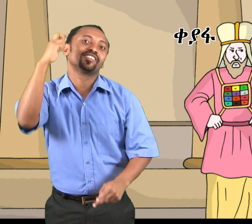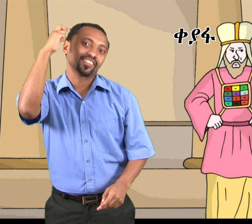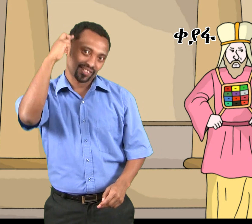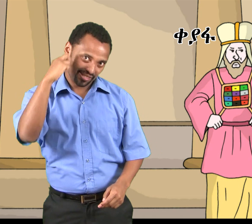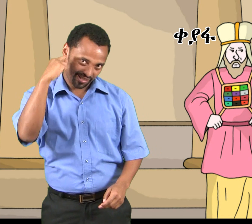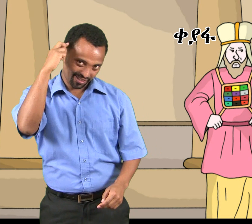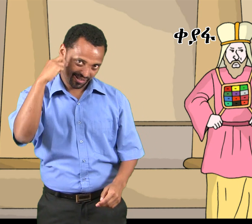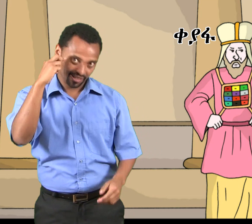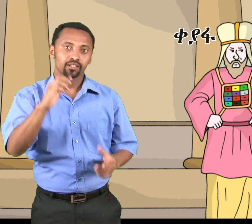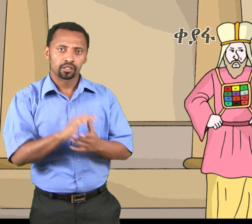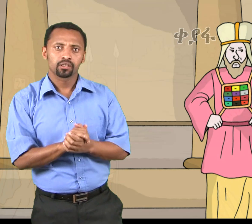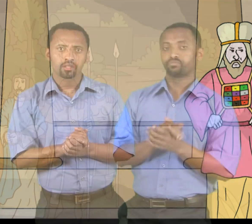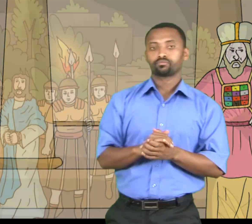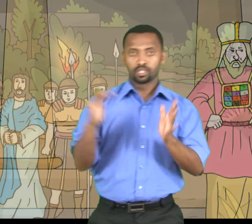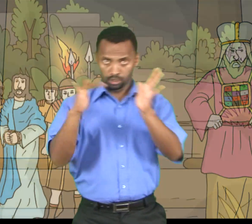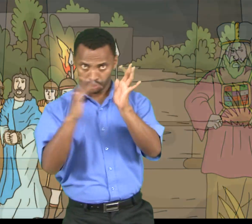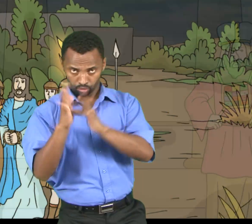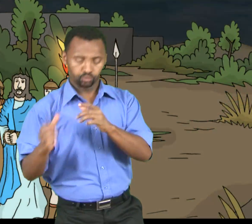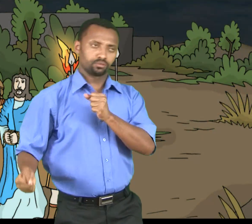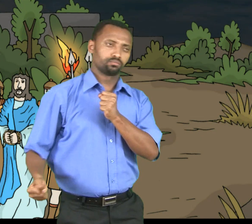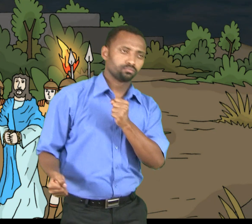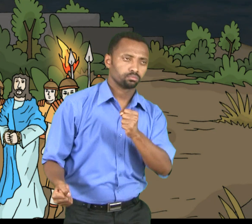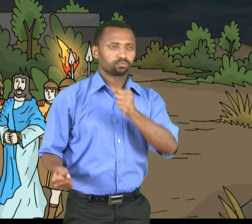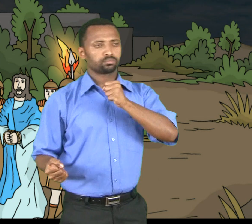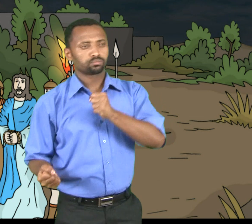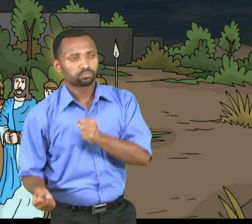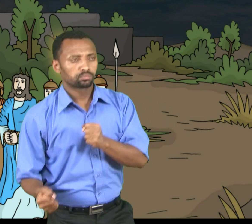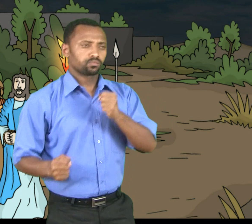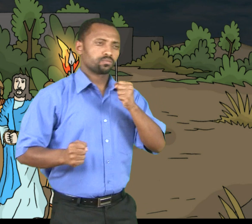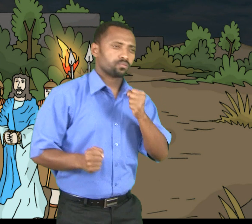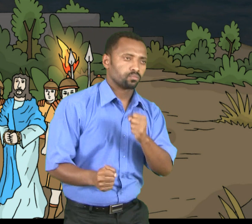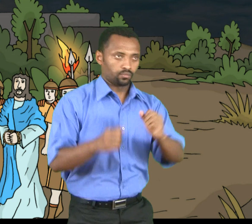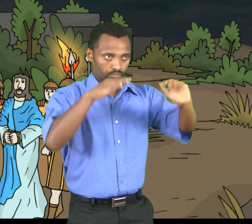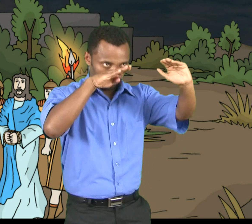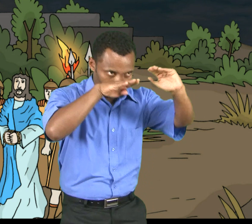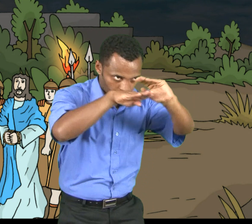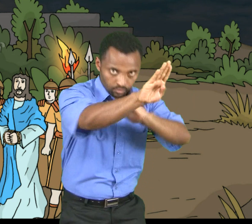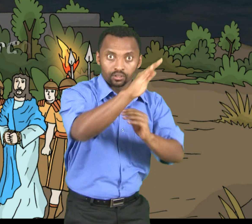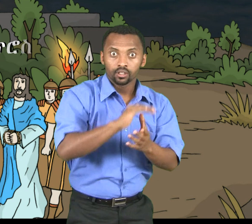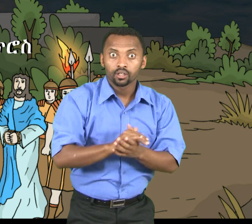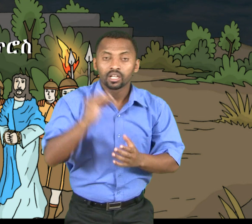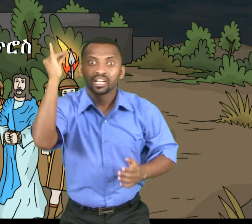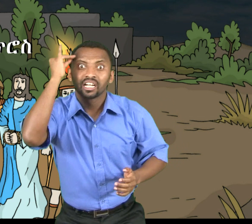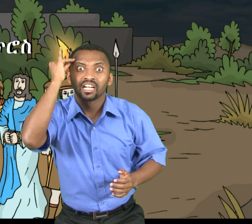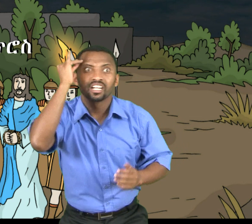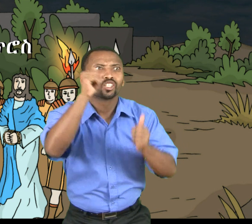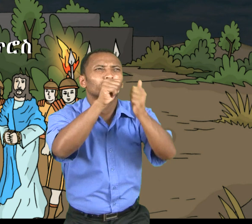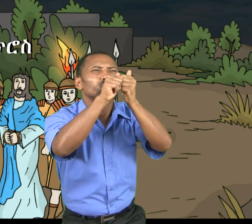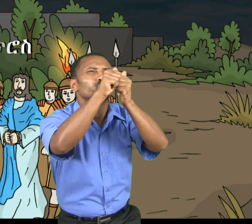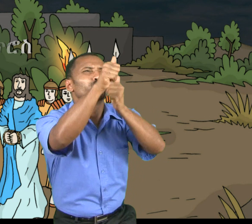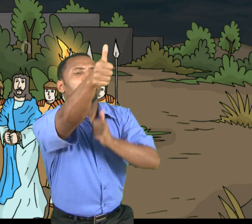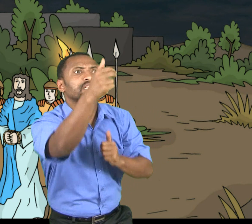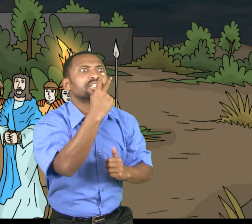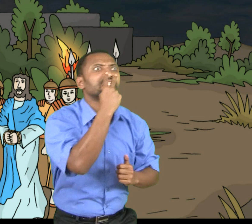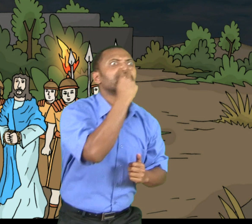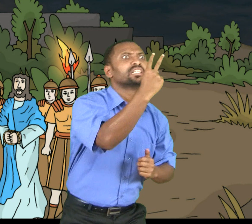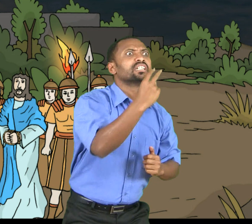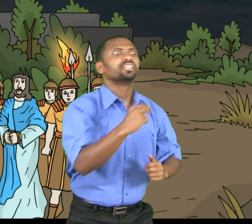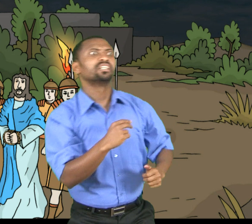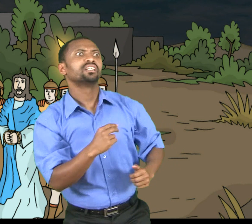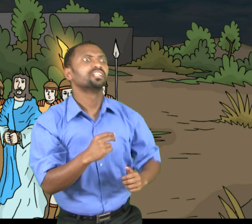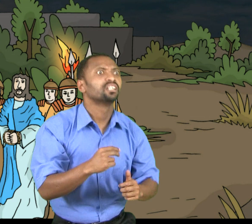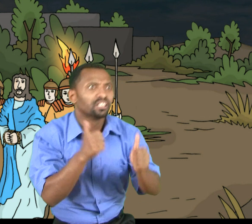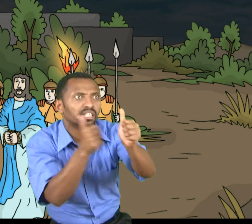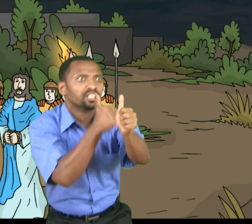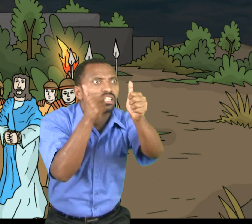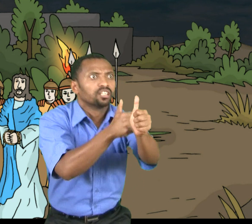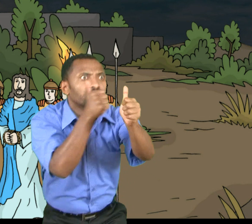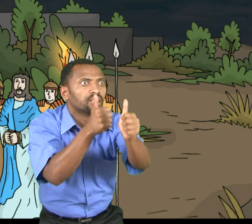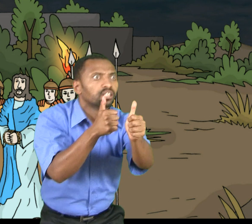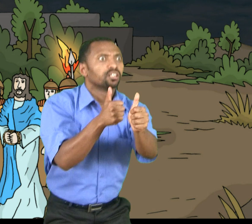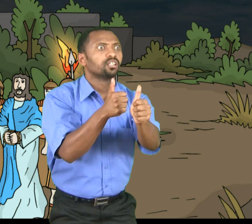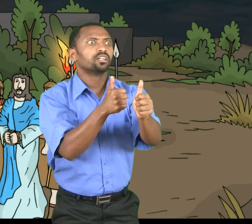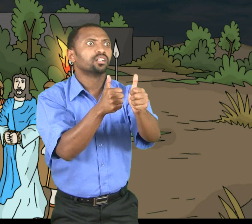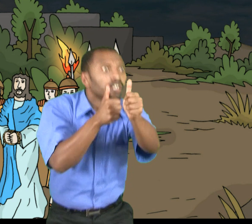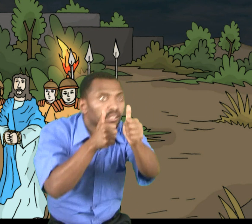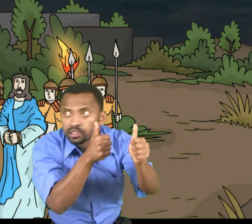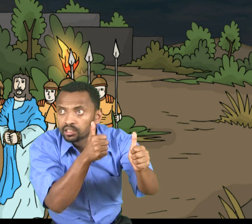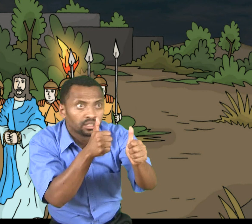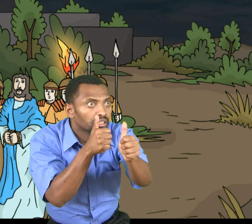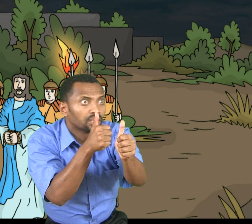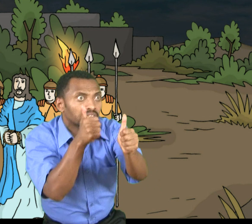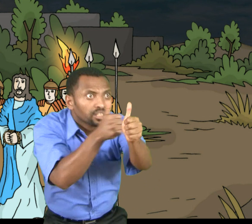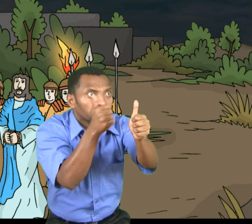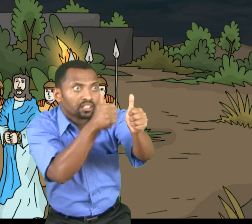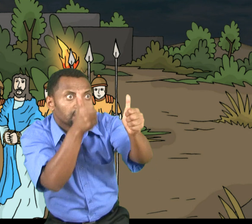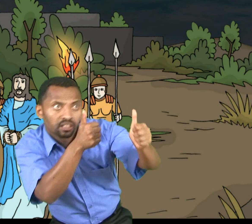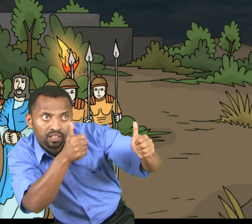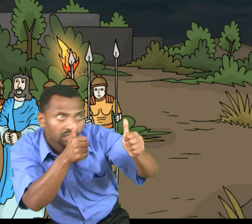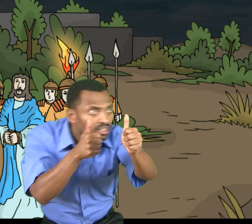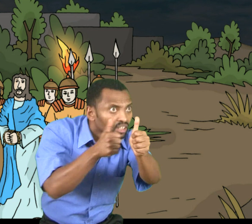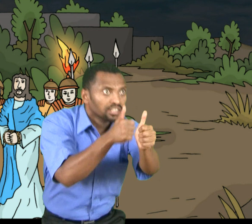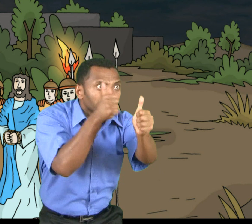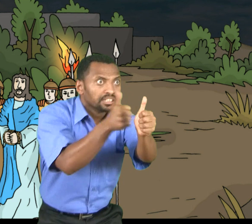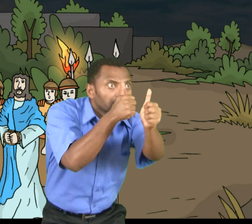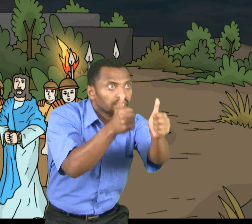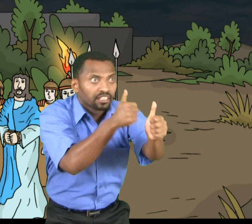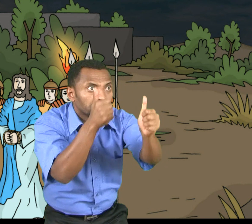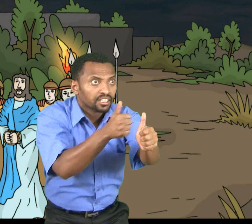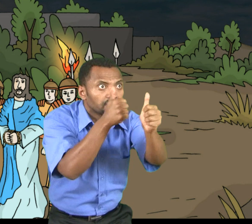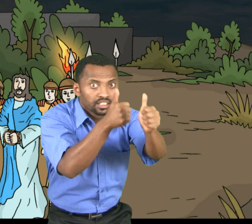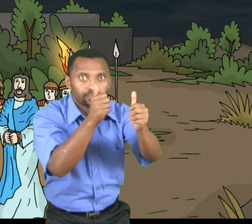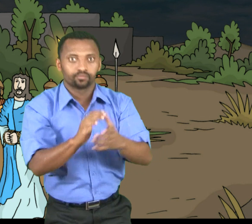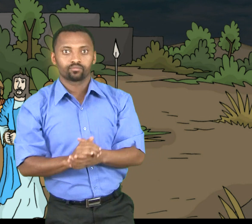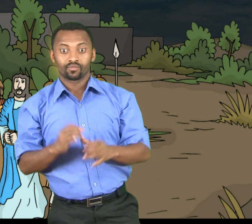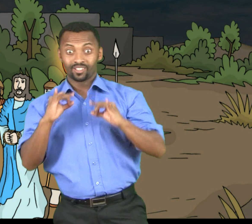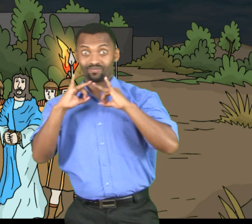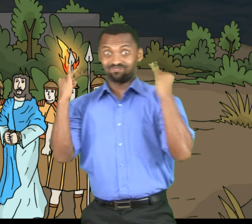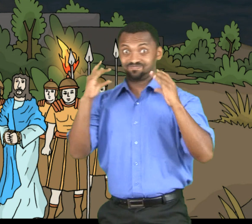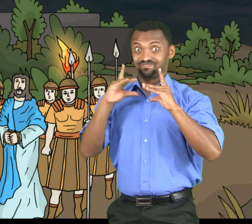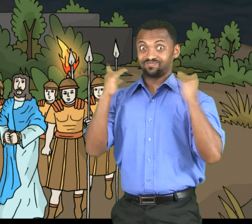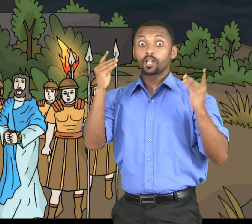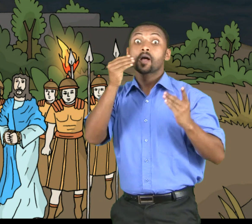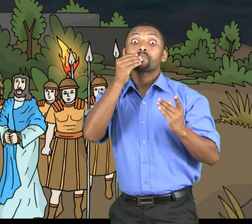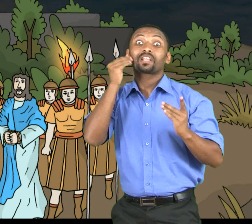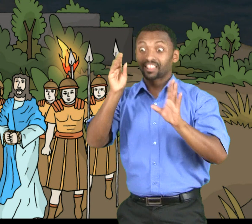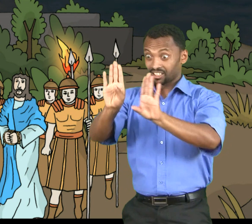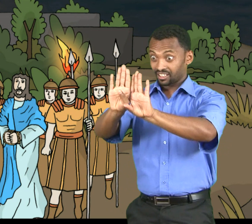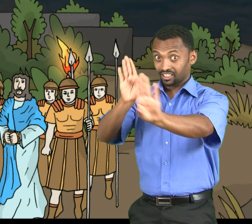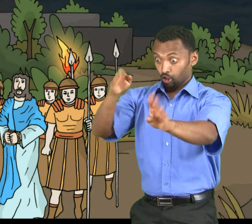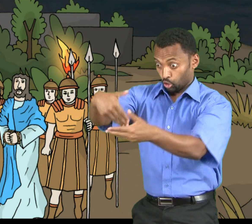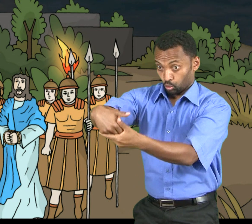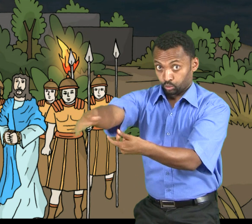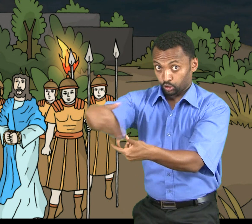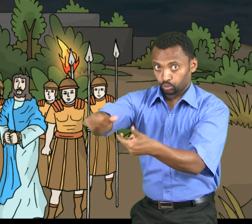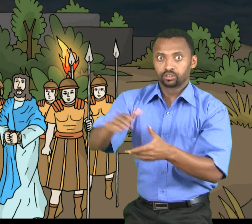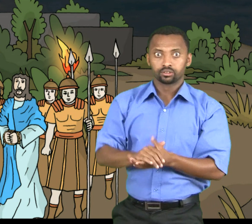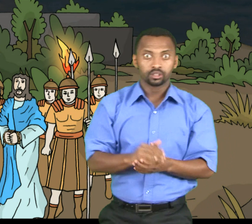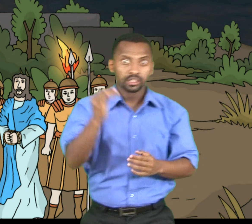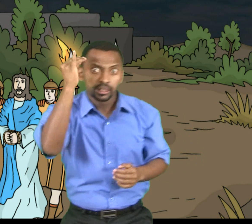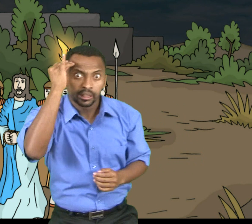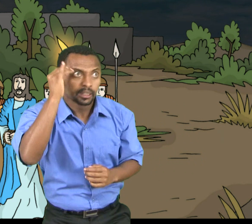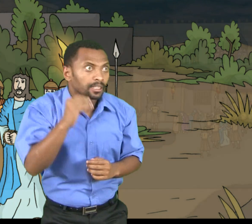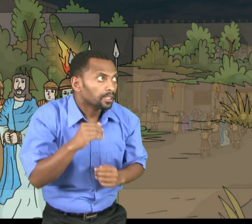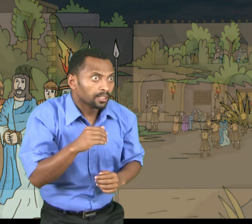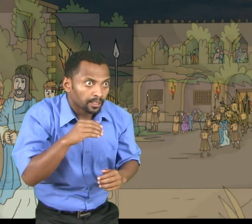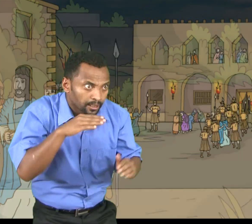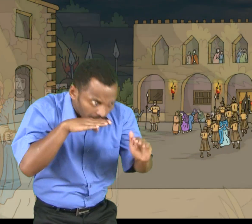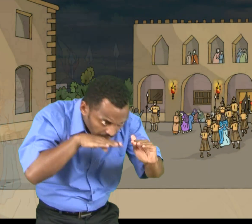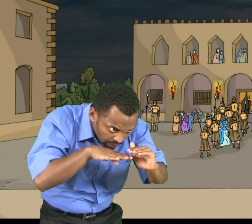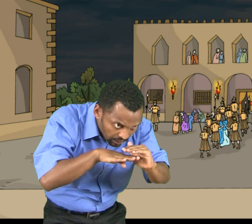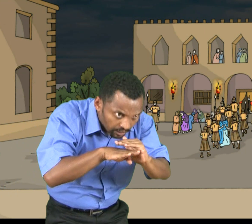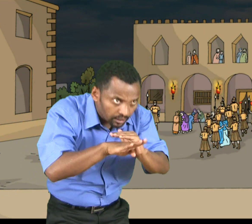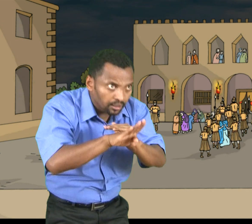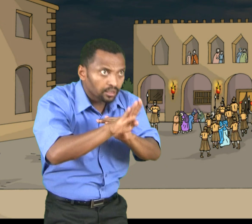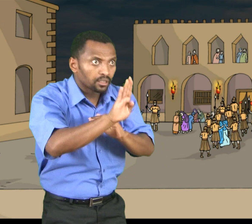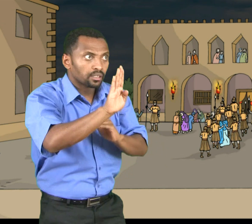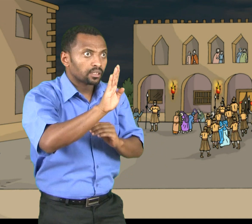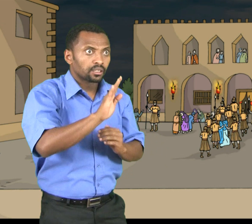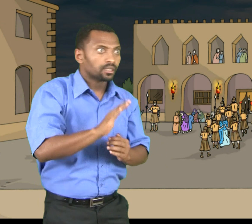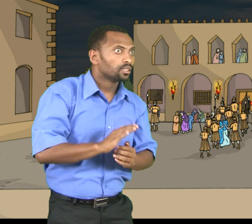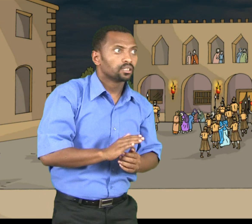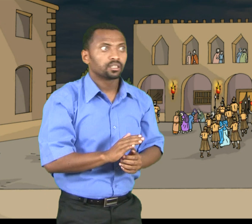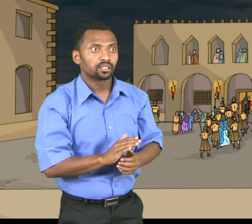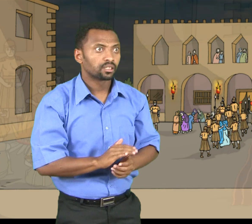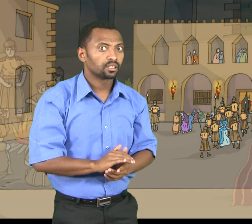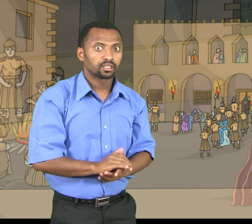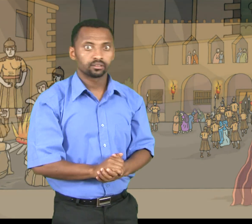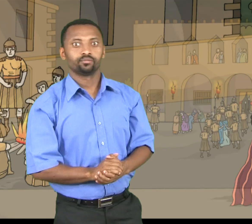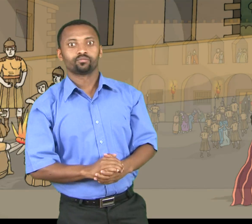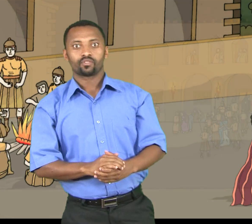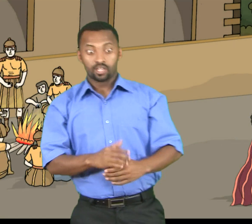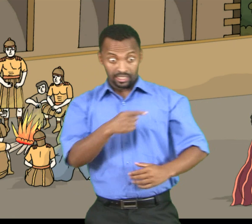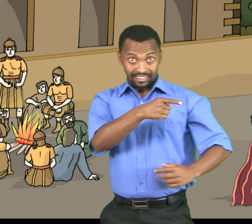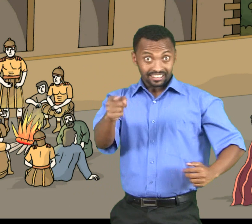But Peter followed Him at a distance, right up to the courtyard of the high priest.